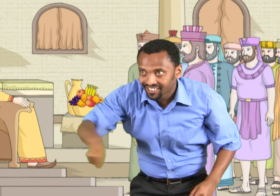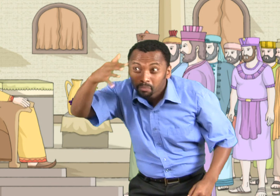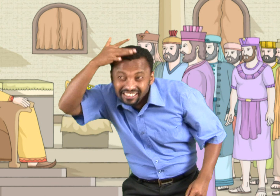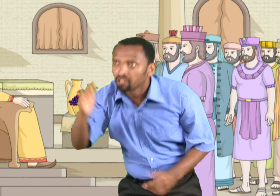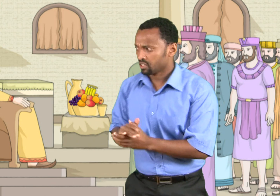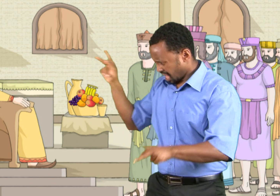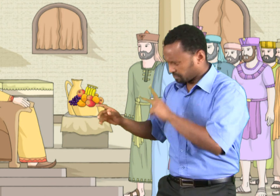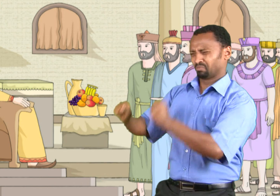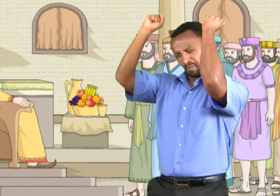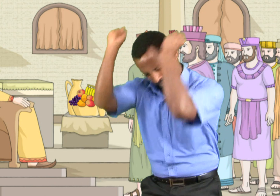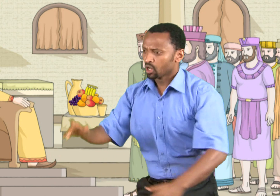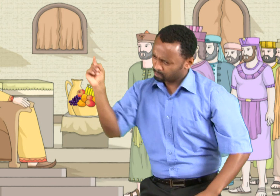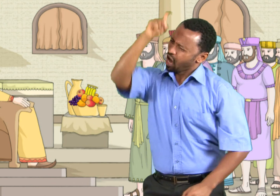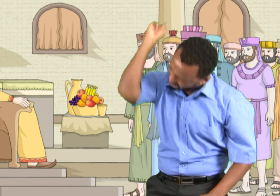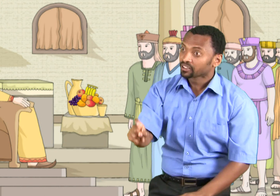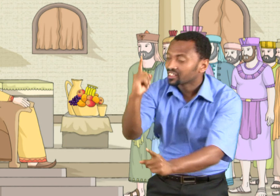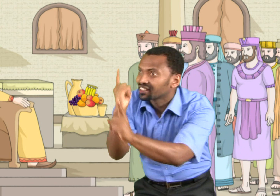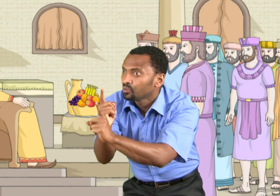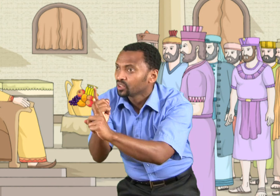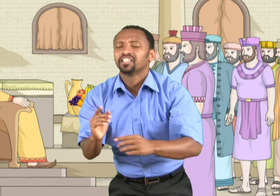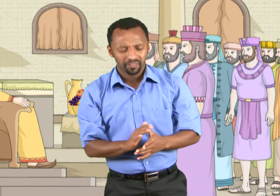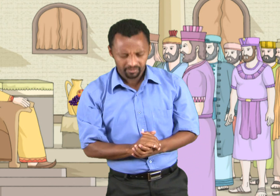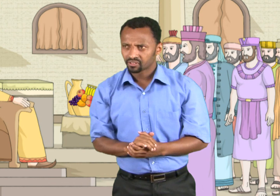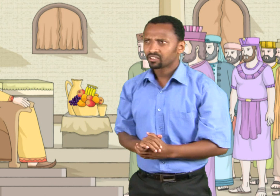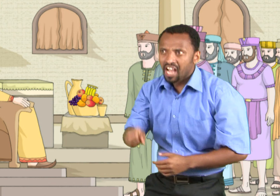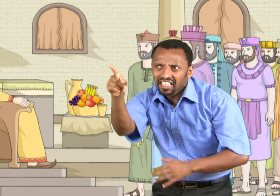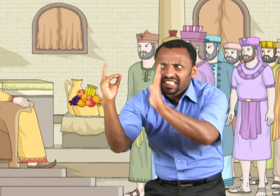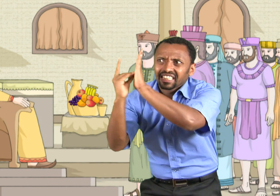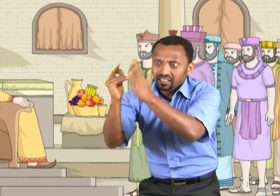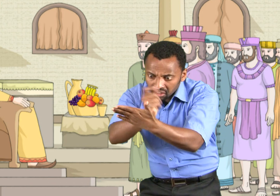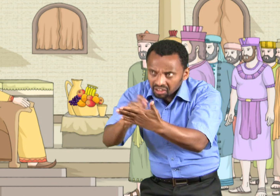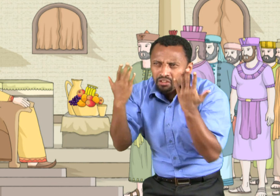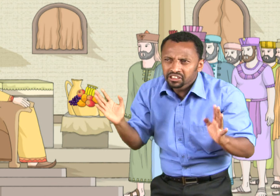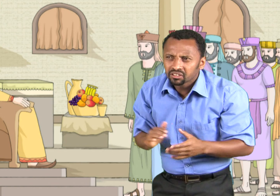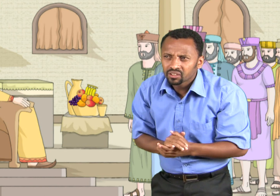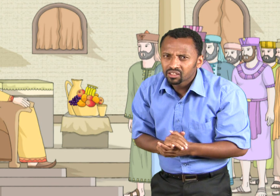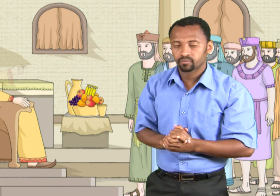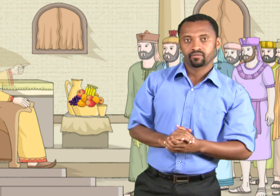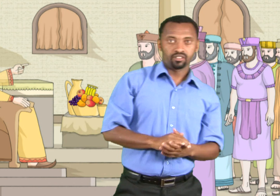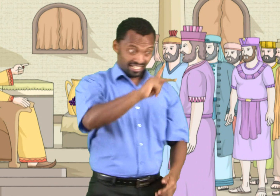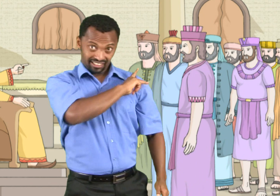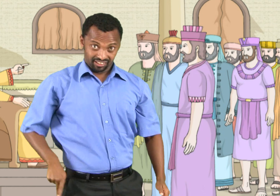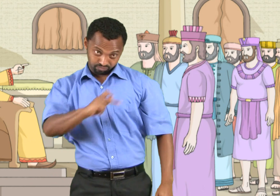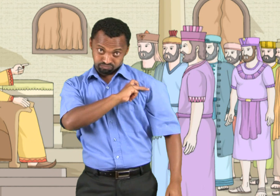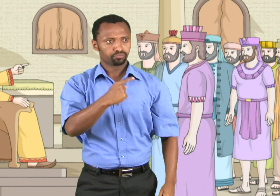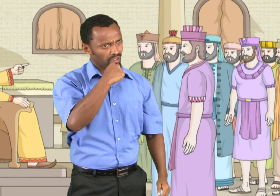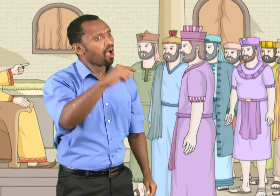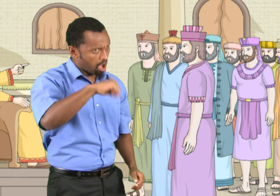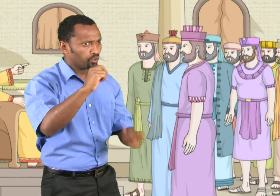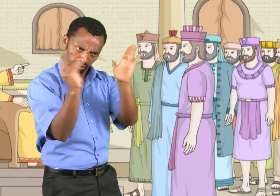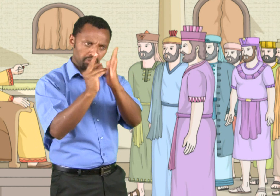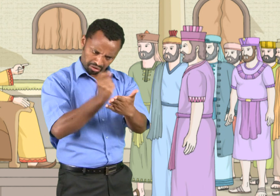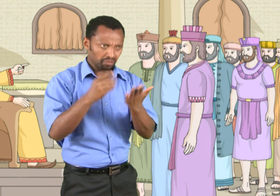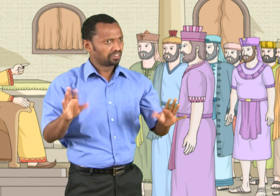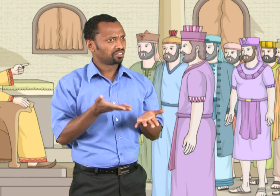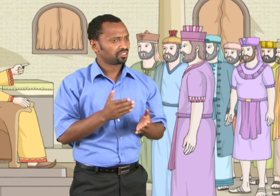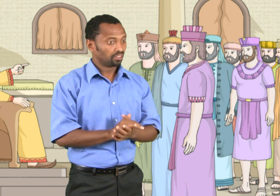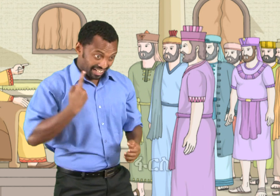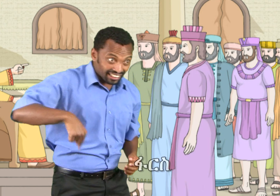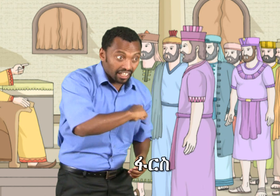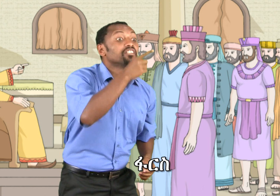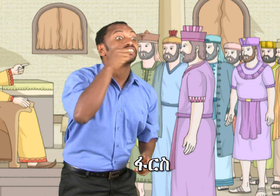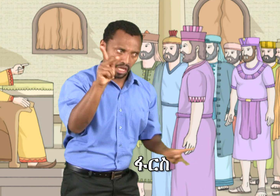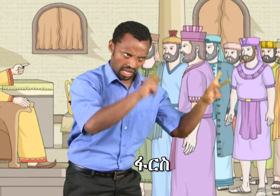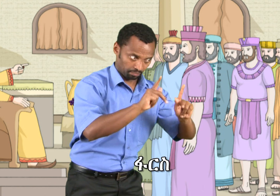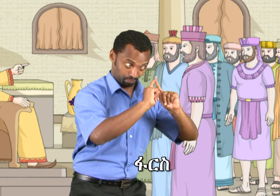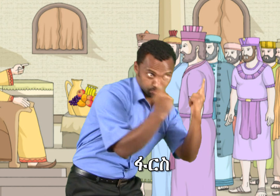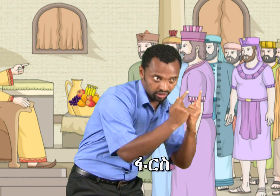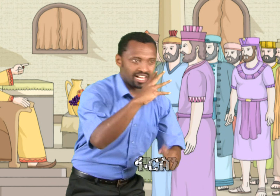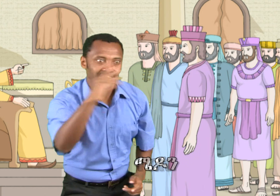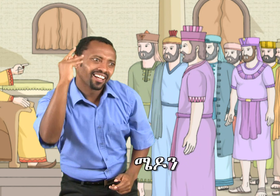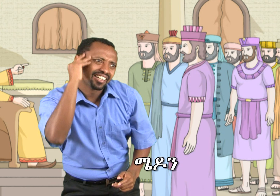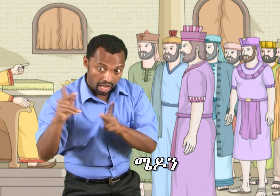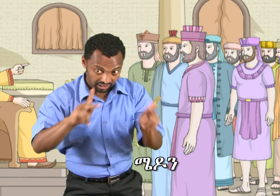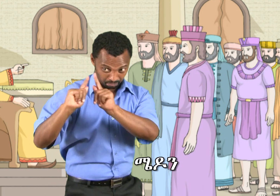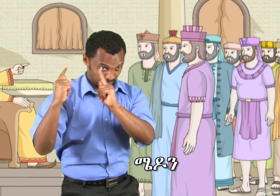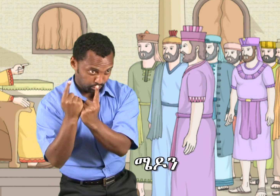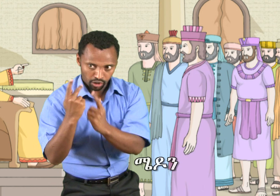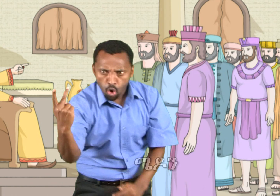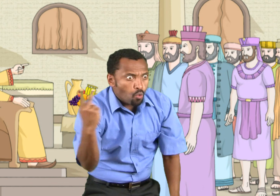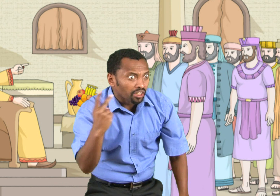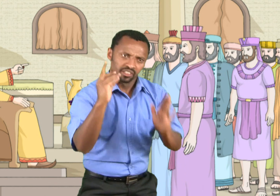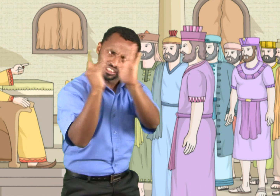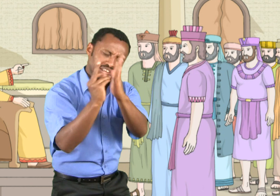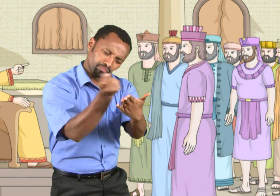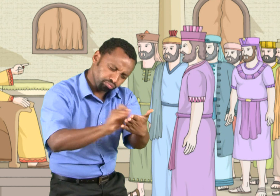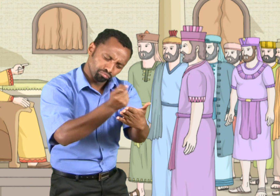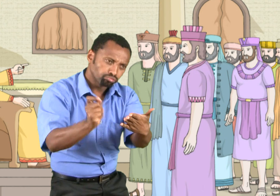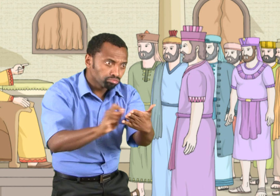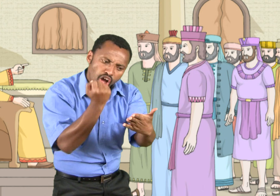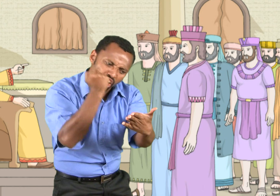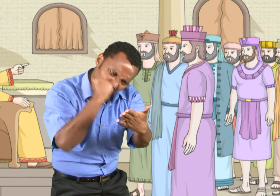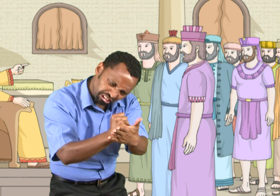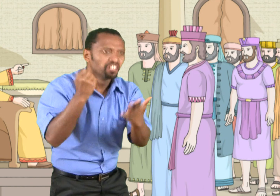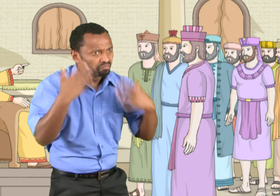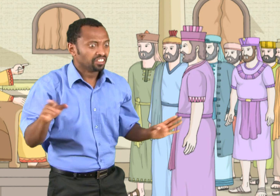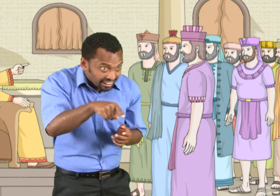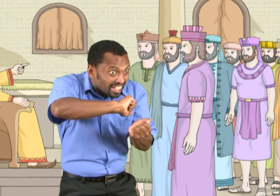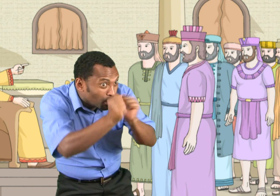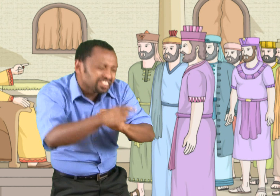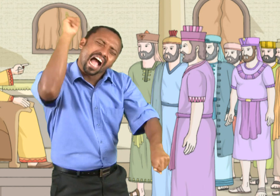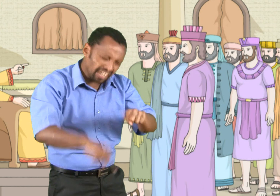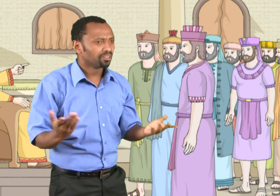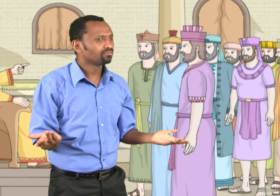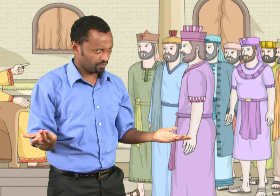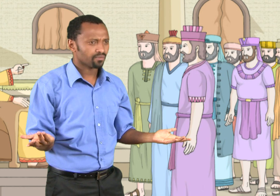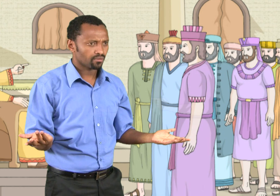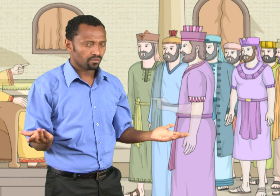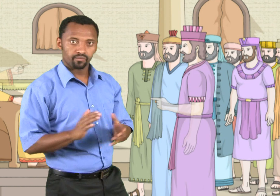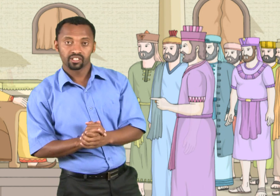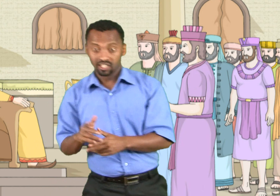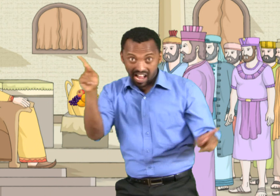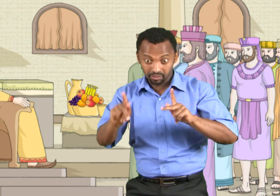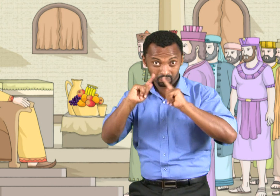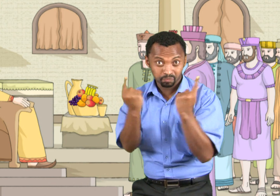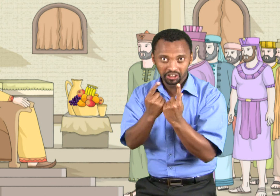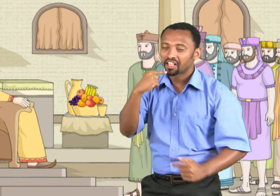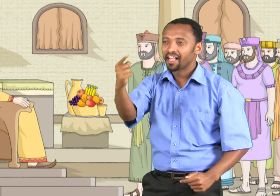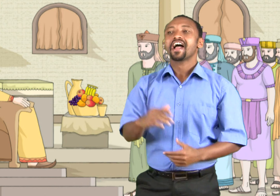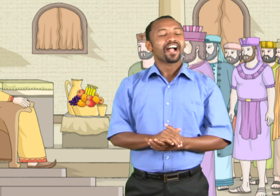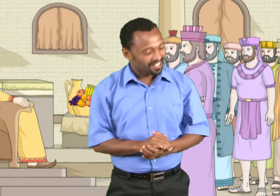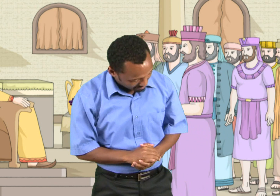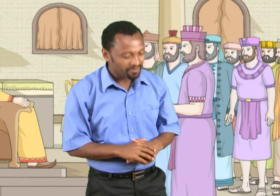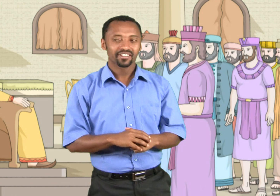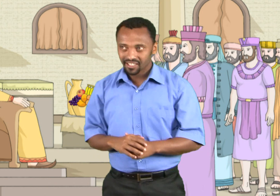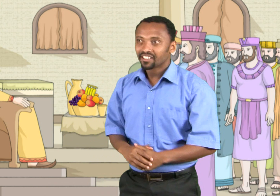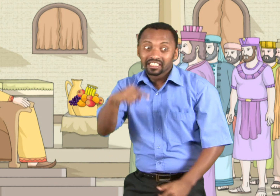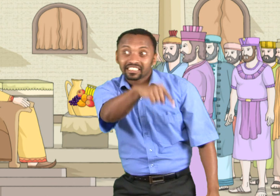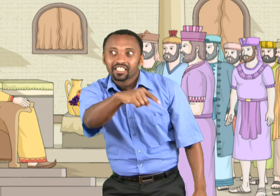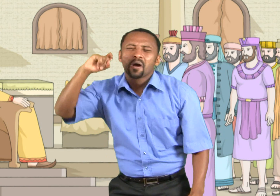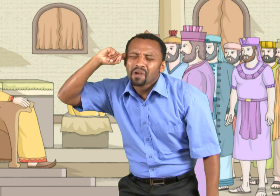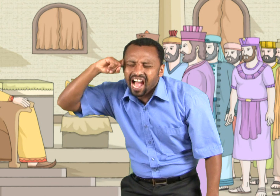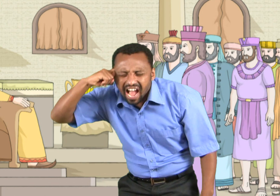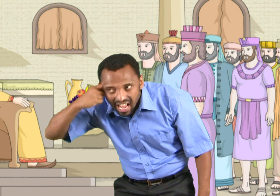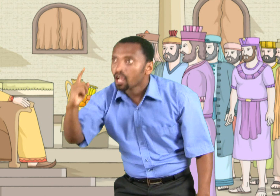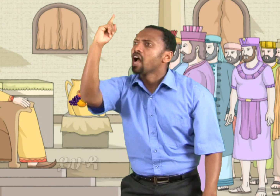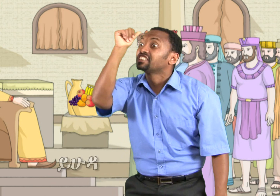The king replied, “According to the law of the Medes and Persians the order stands, and it cannot be repealed.”